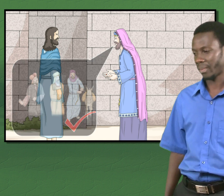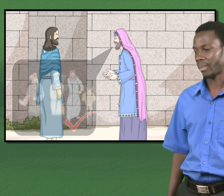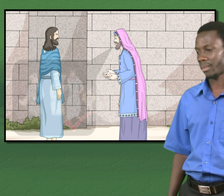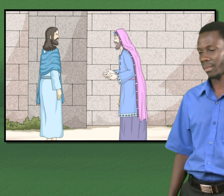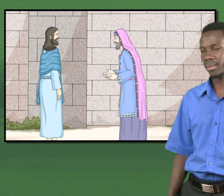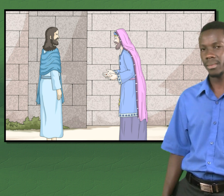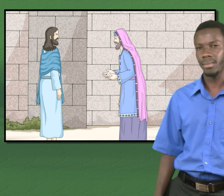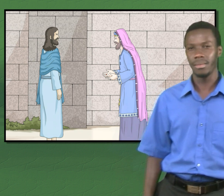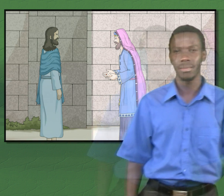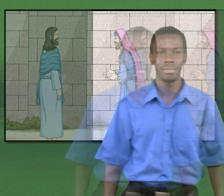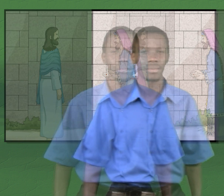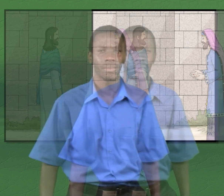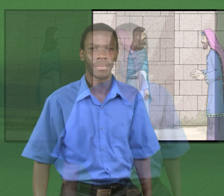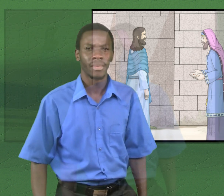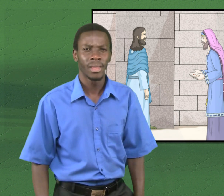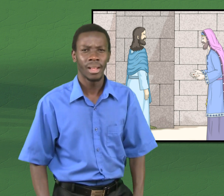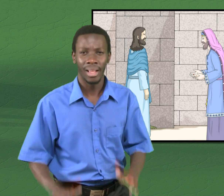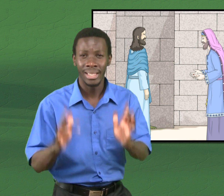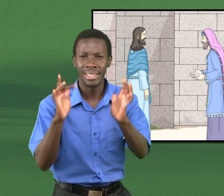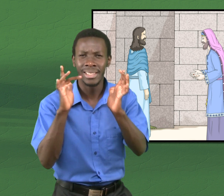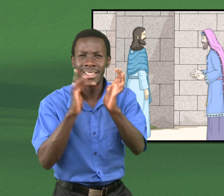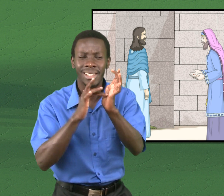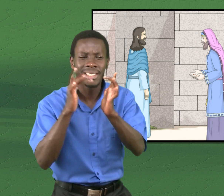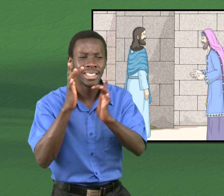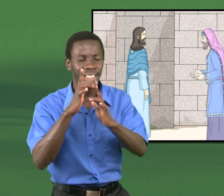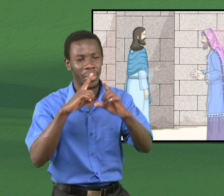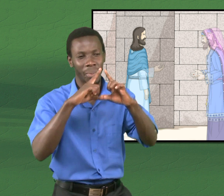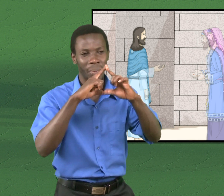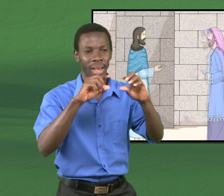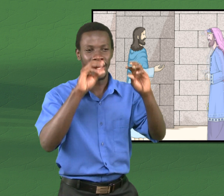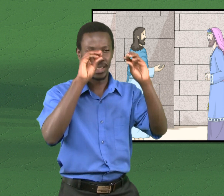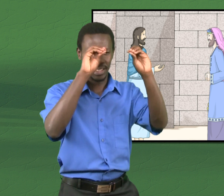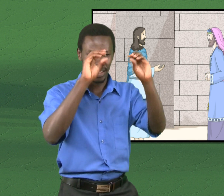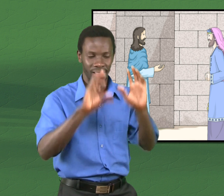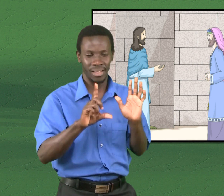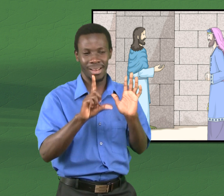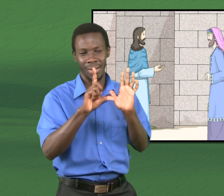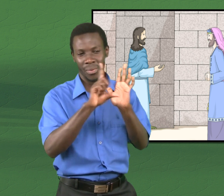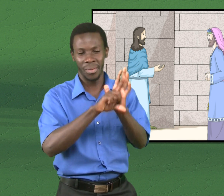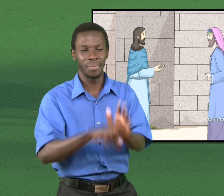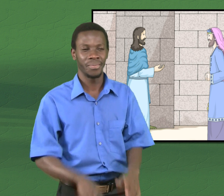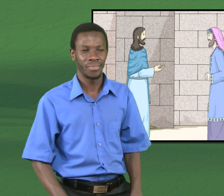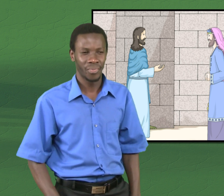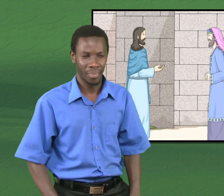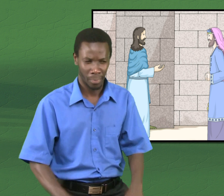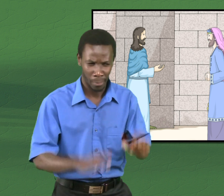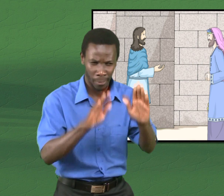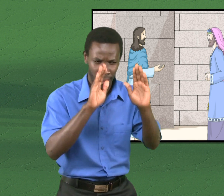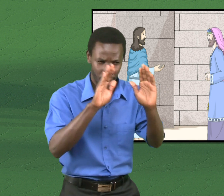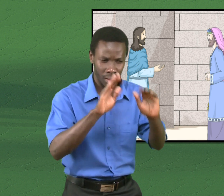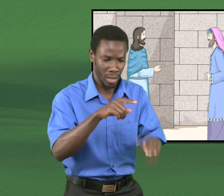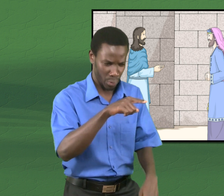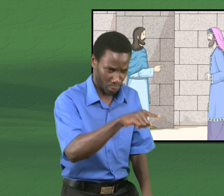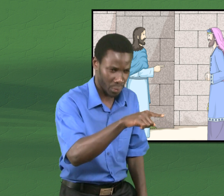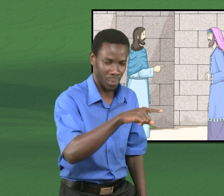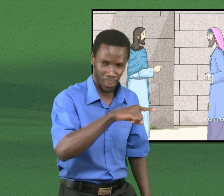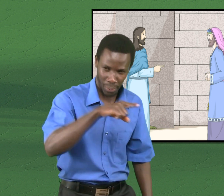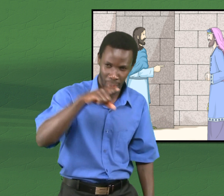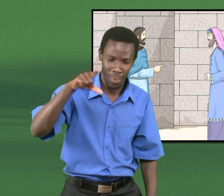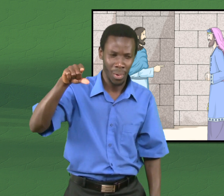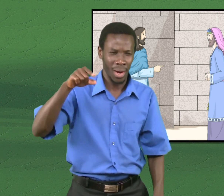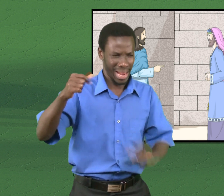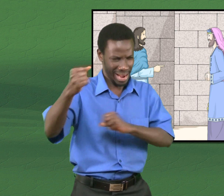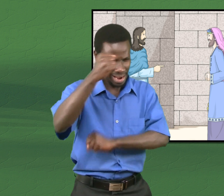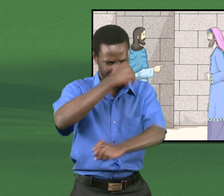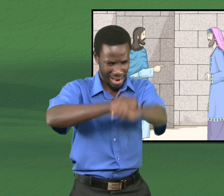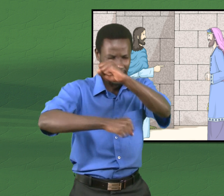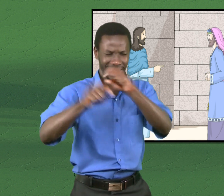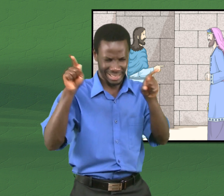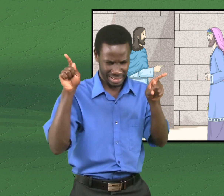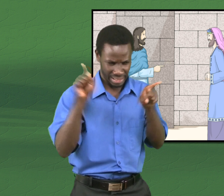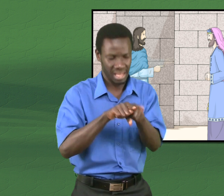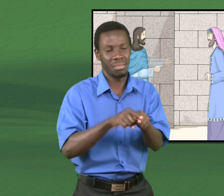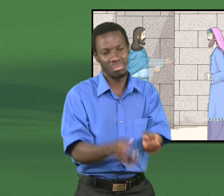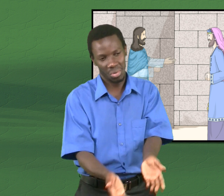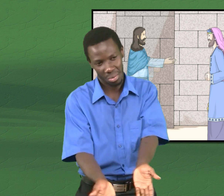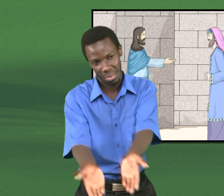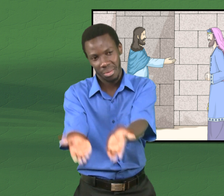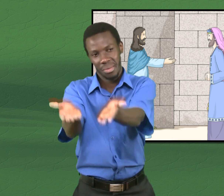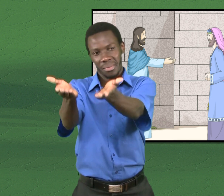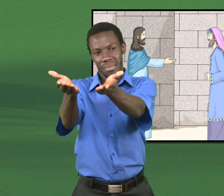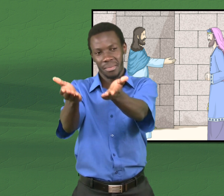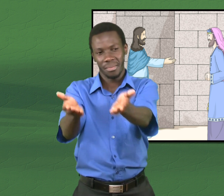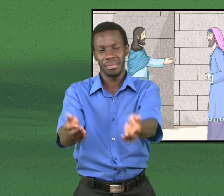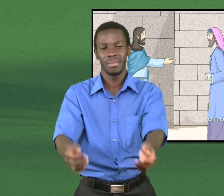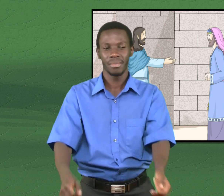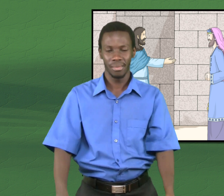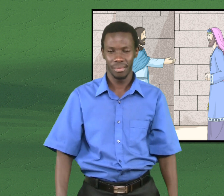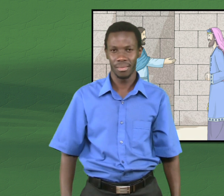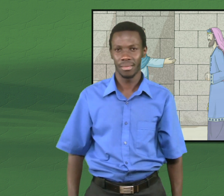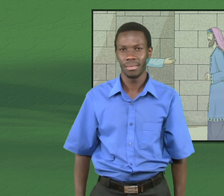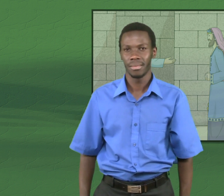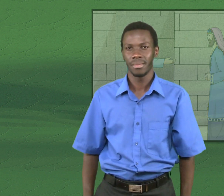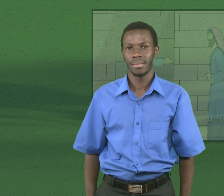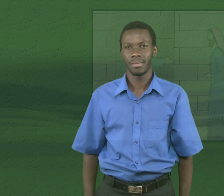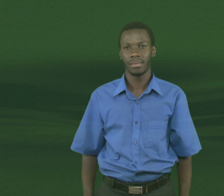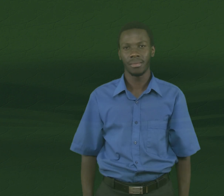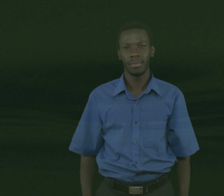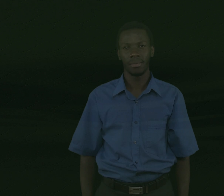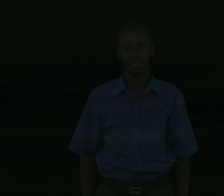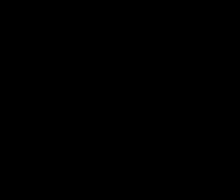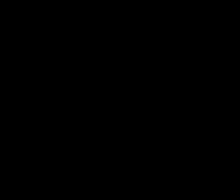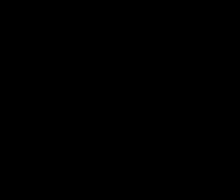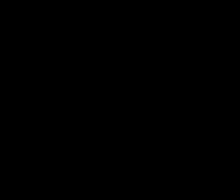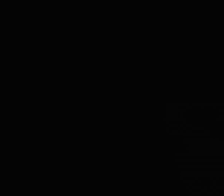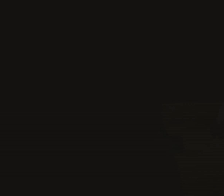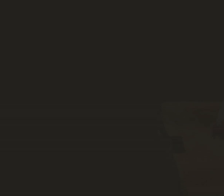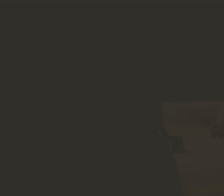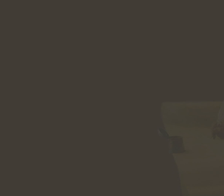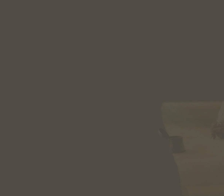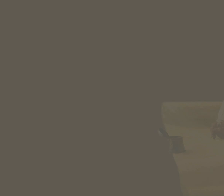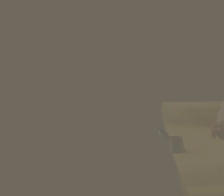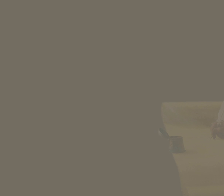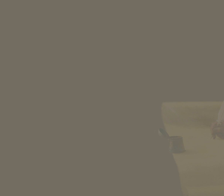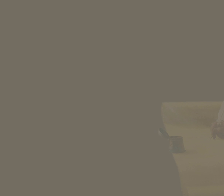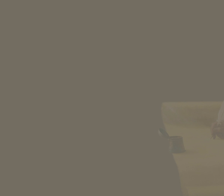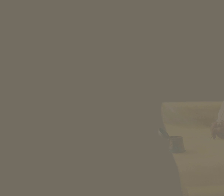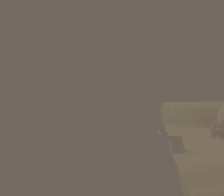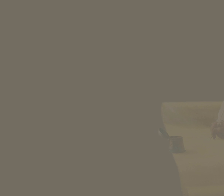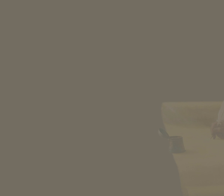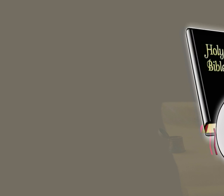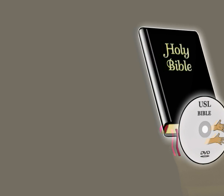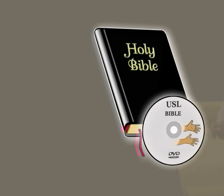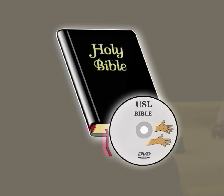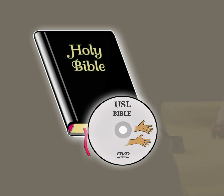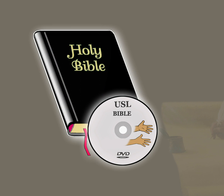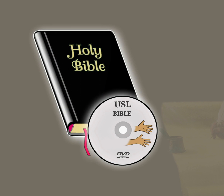Then Jesus told him, “Go and do likewise.”